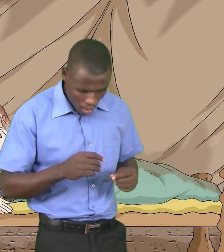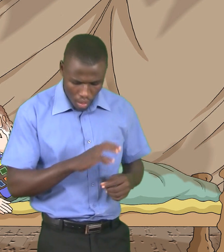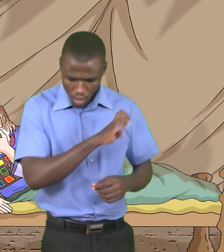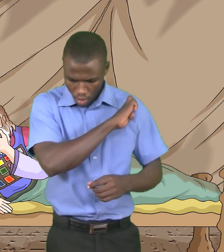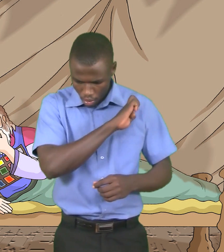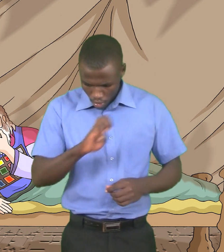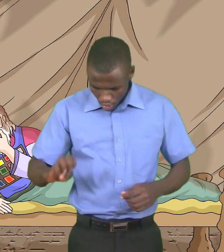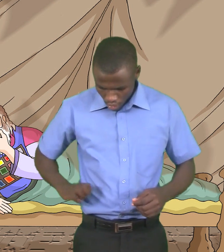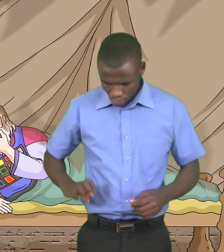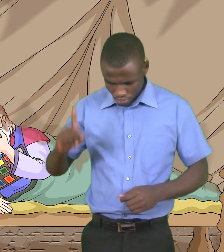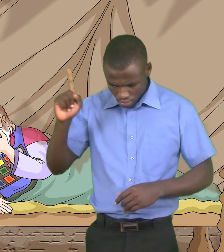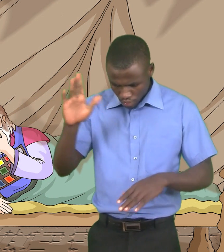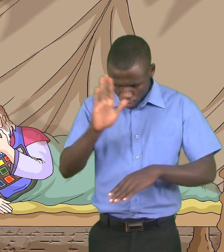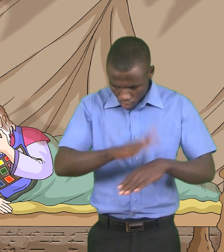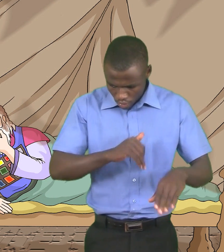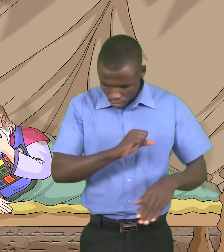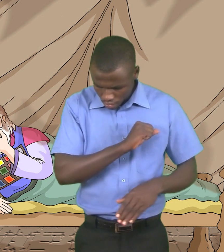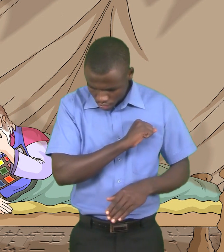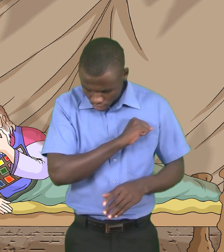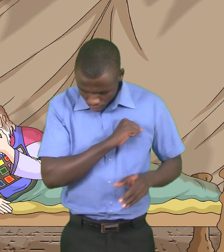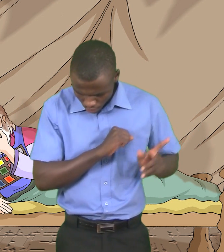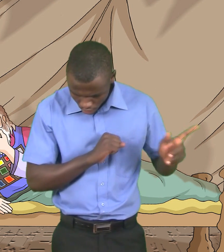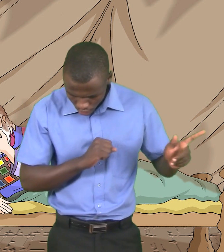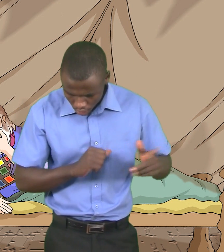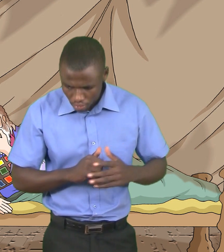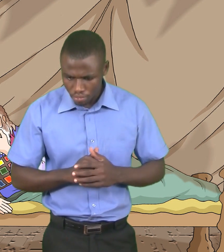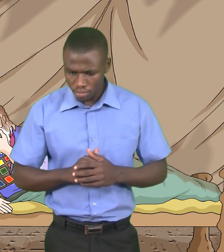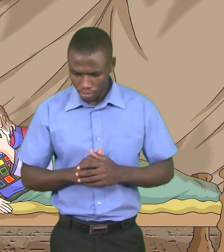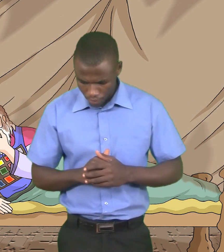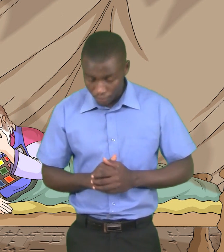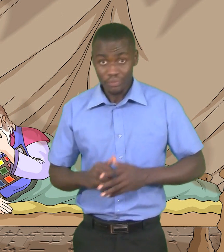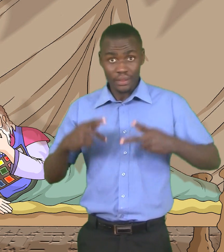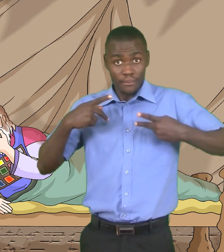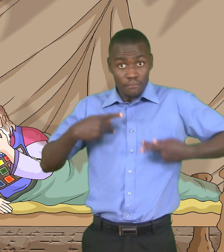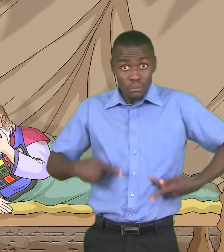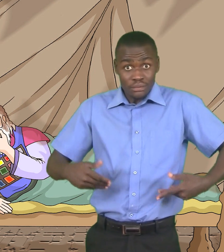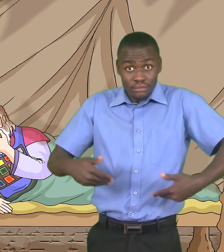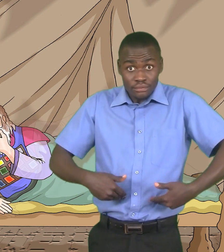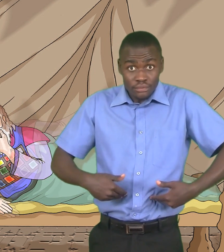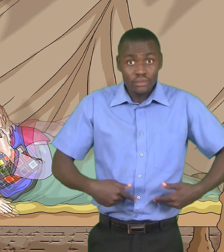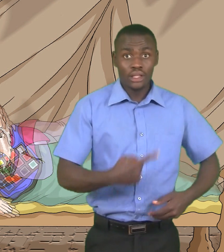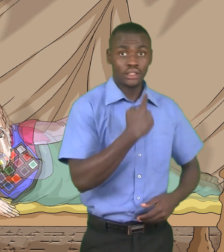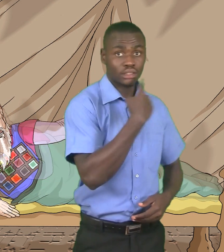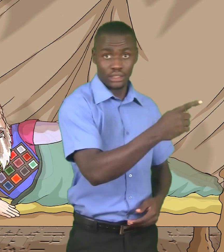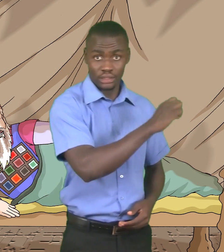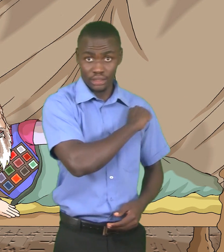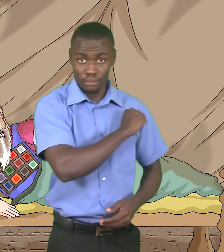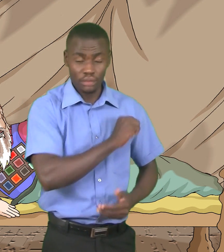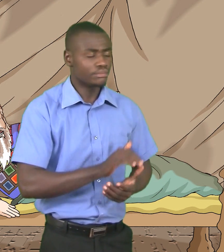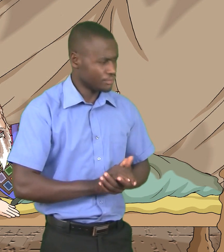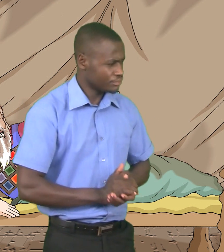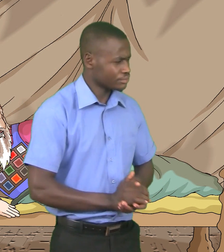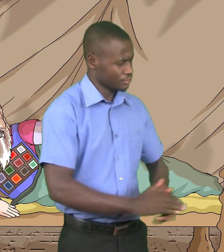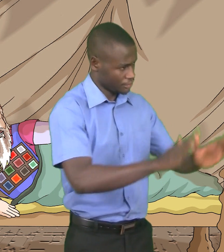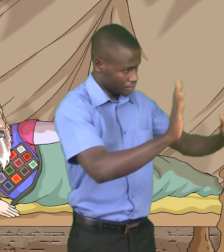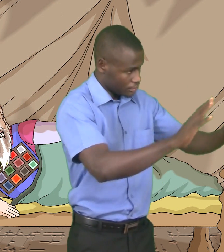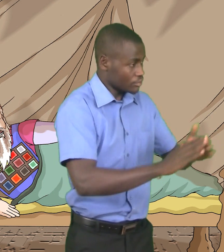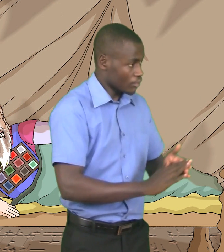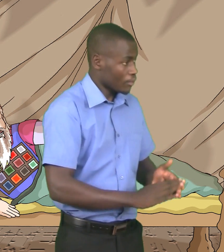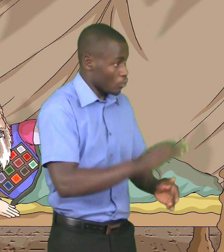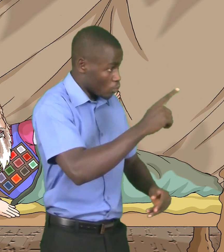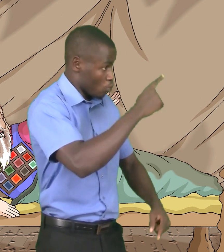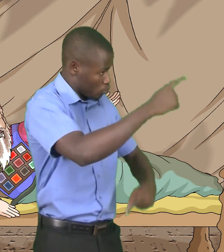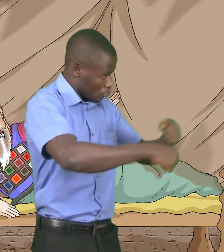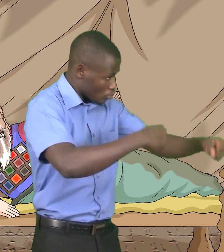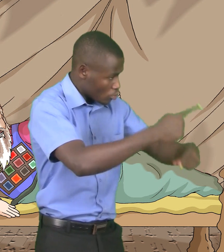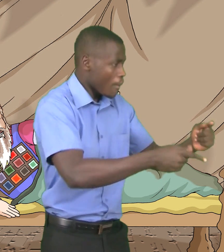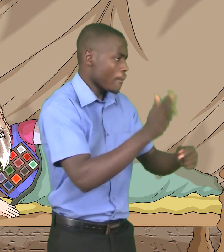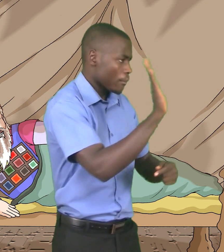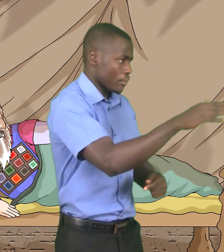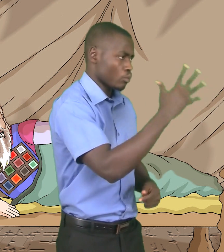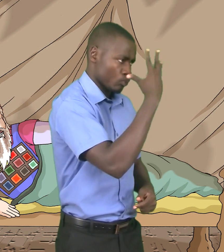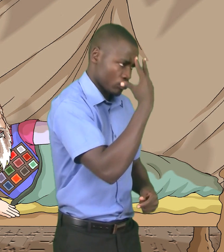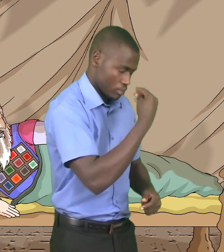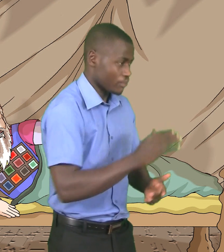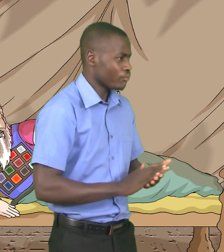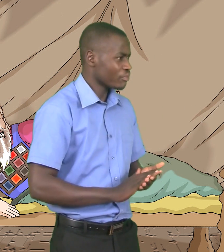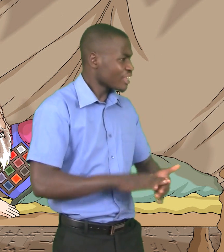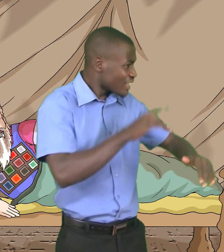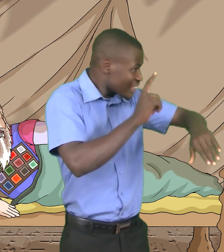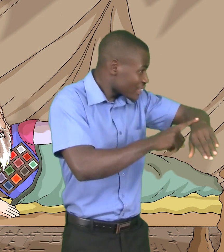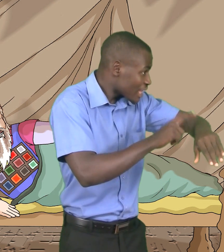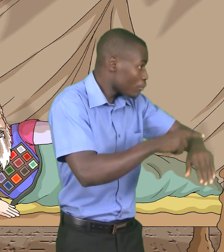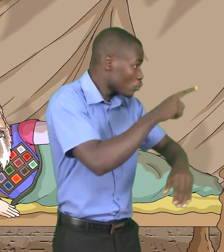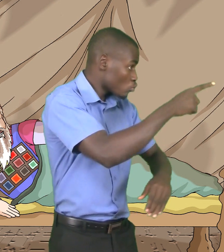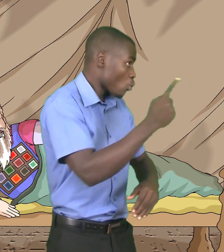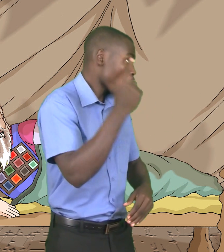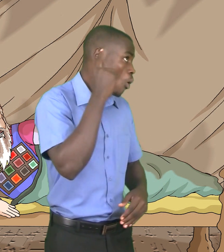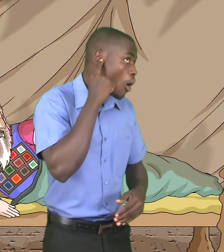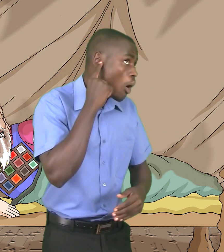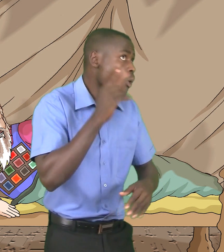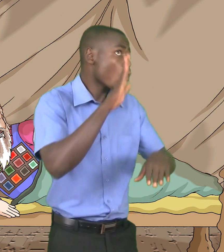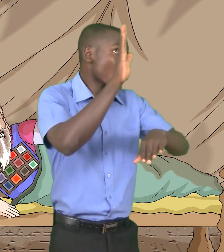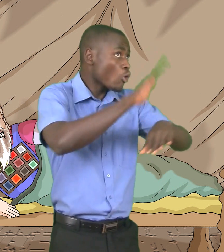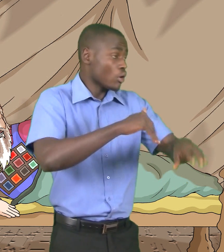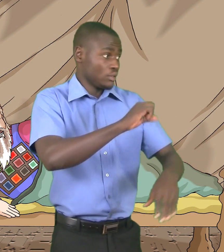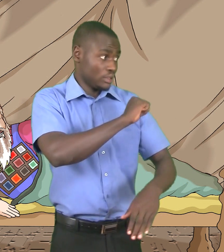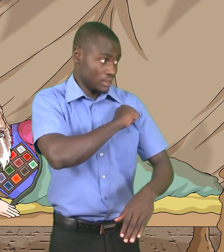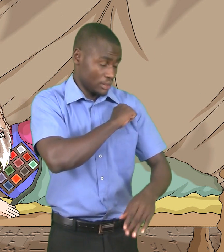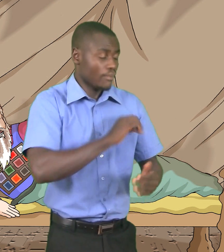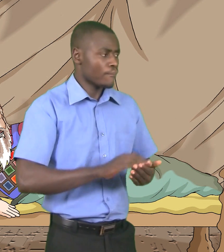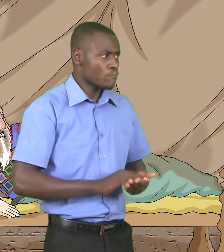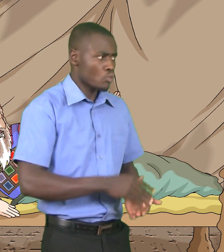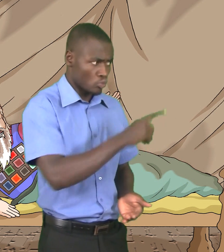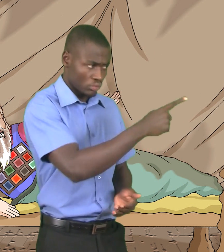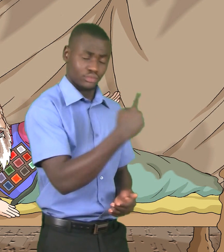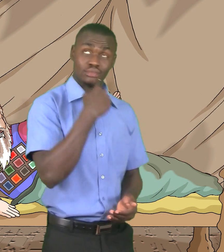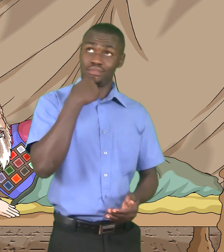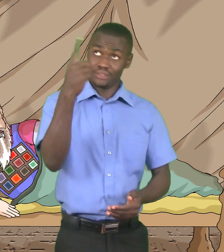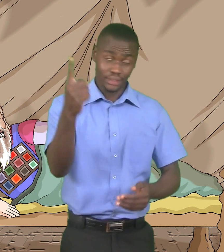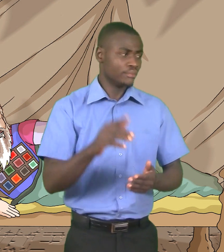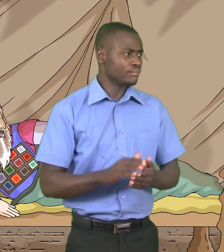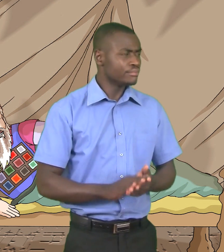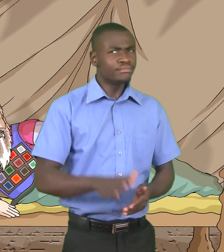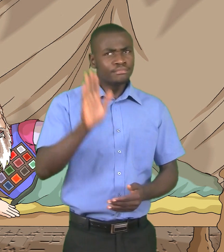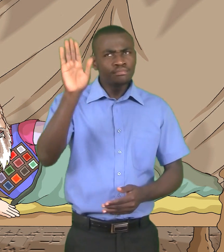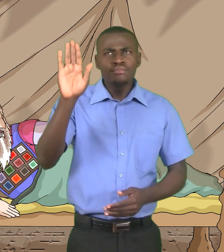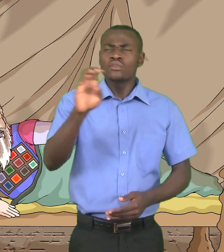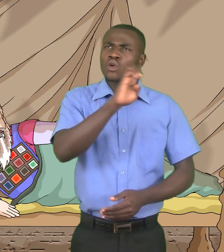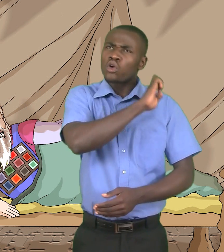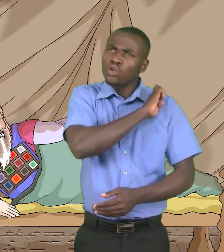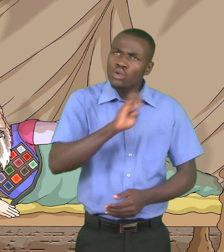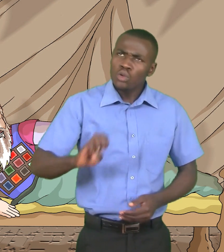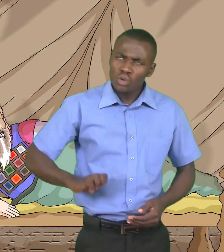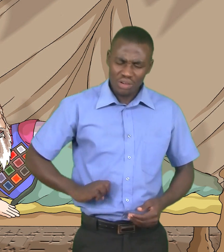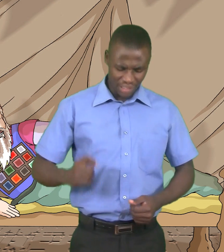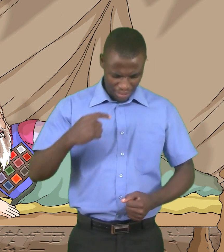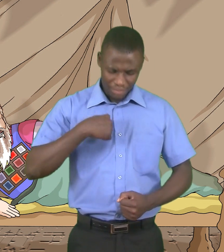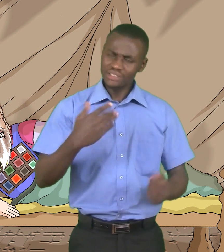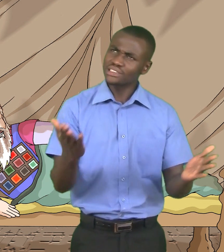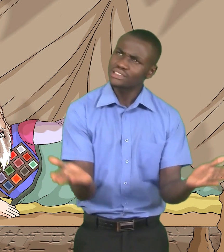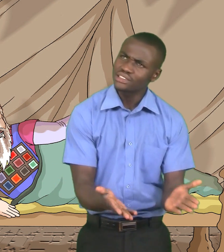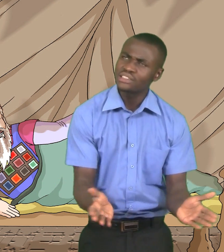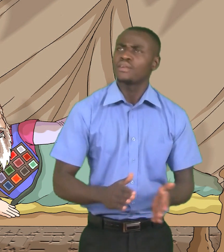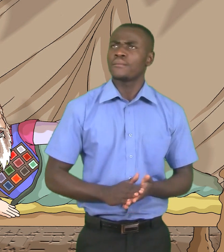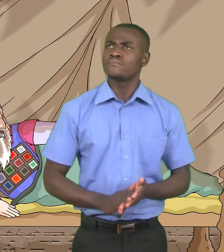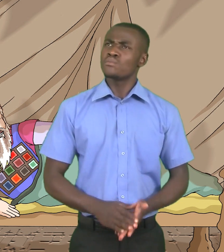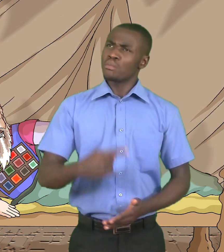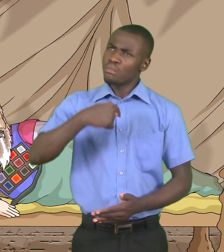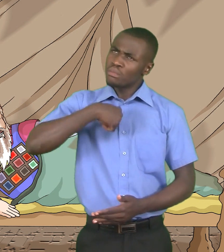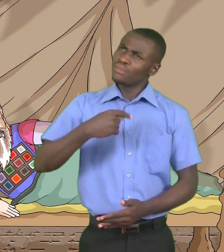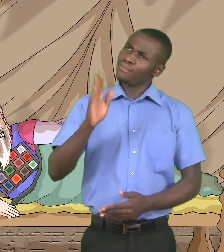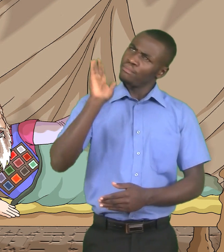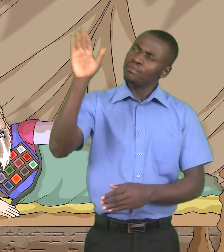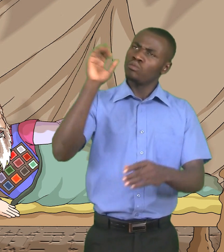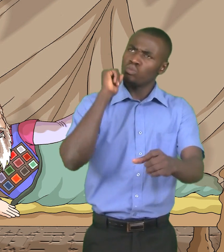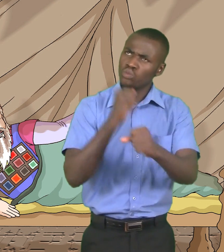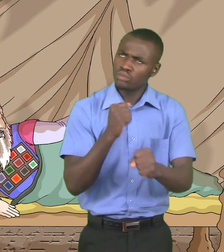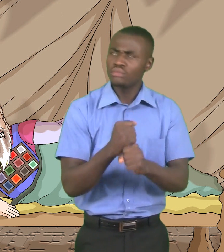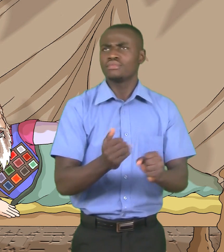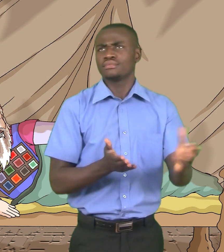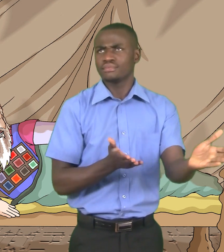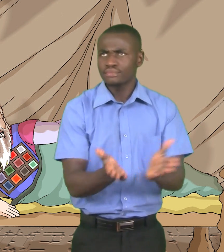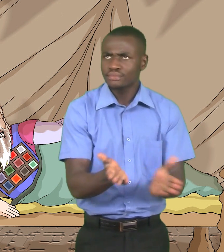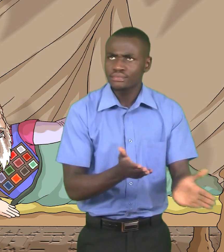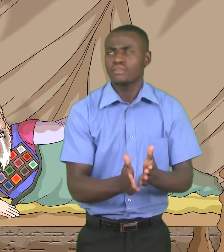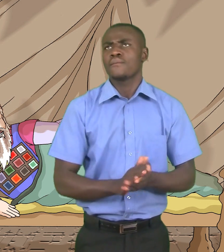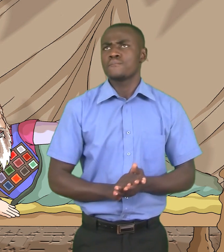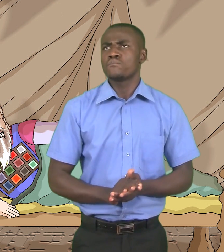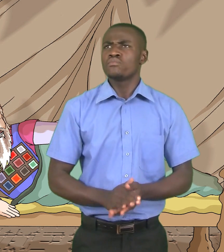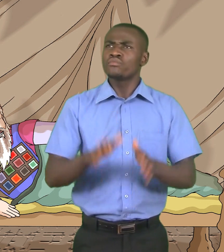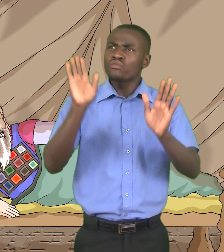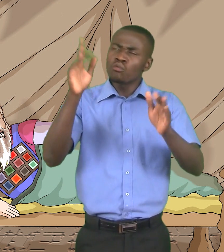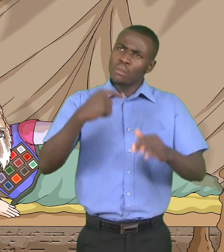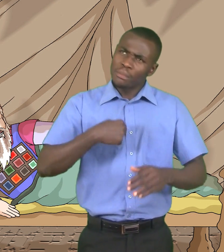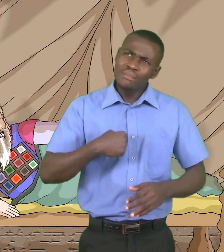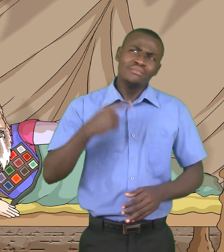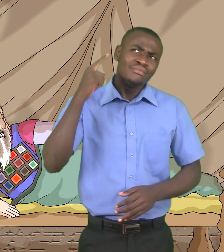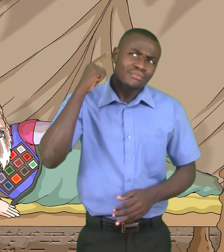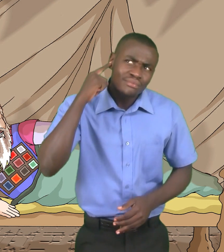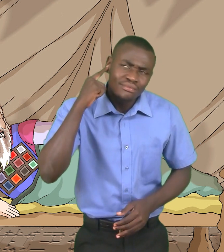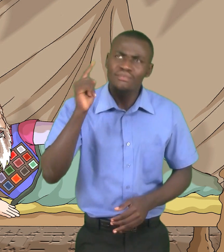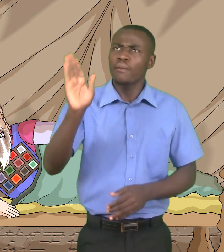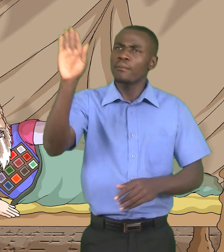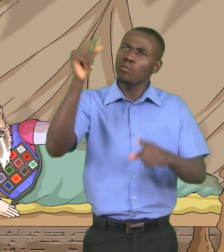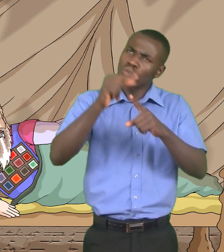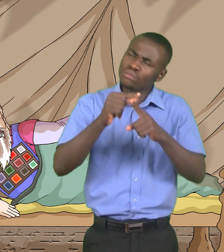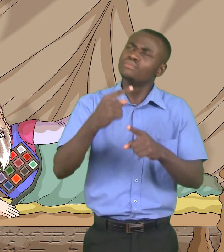Then Eli realized that it was the LORD who was calling the boy.